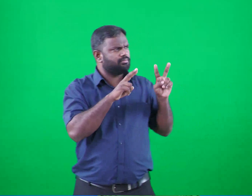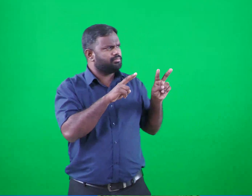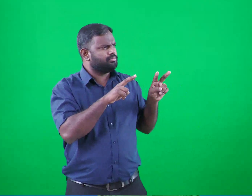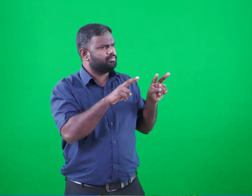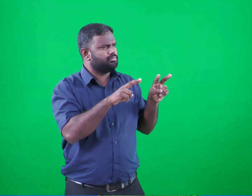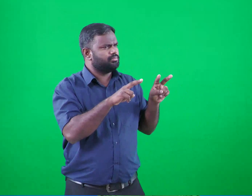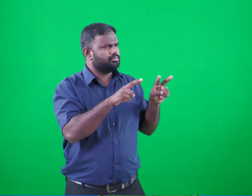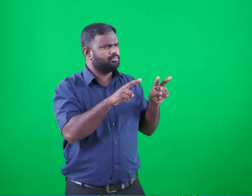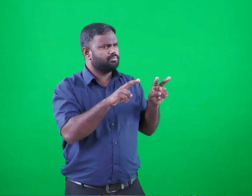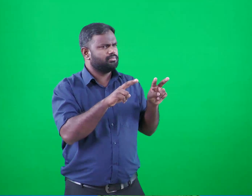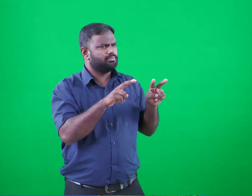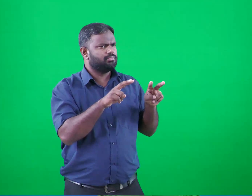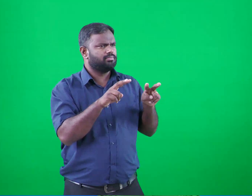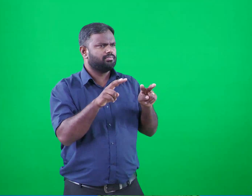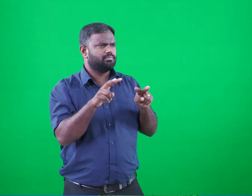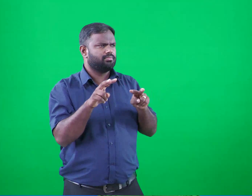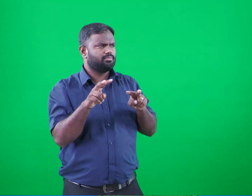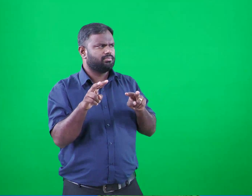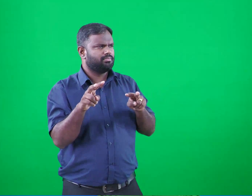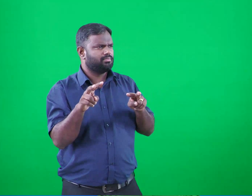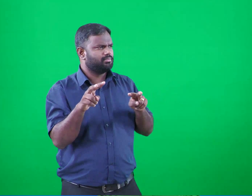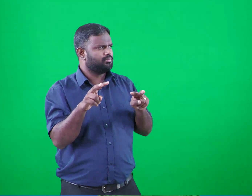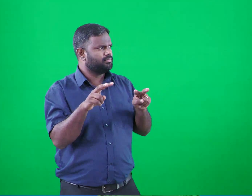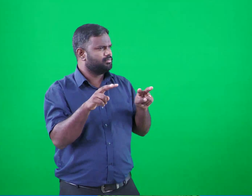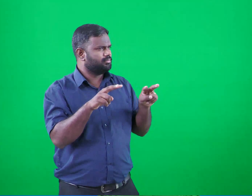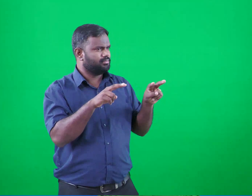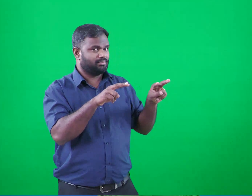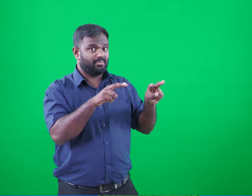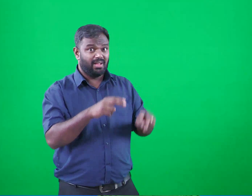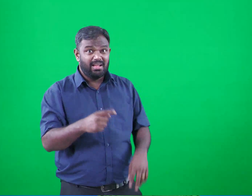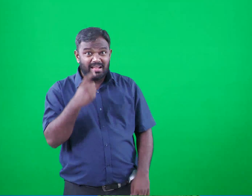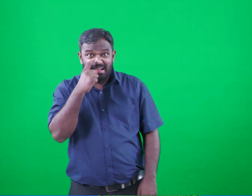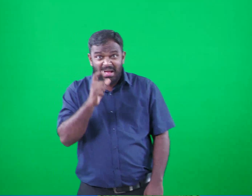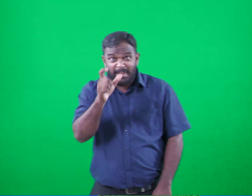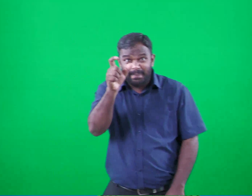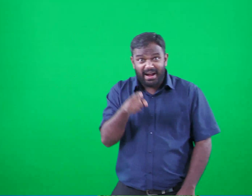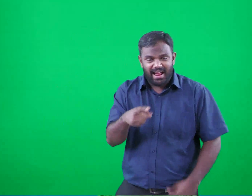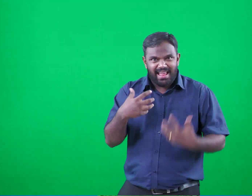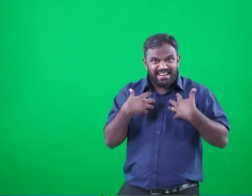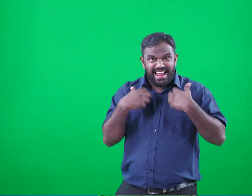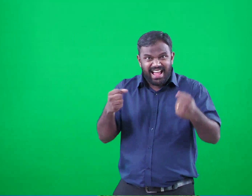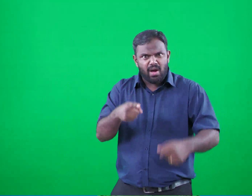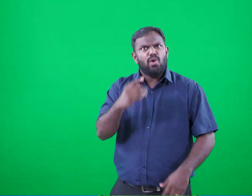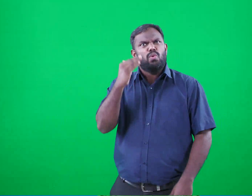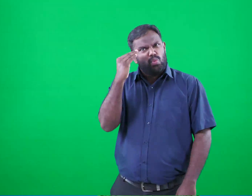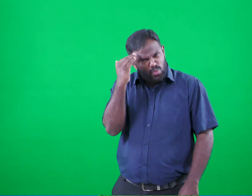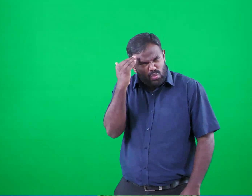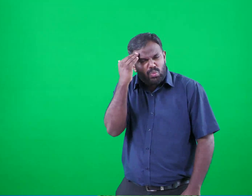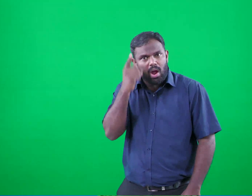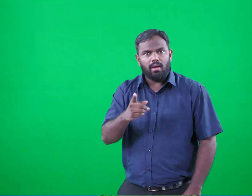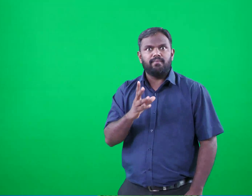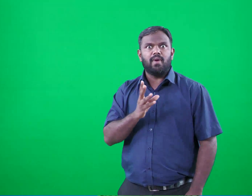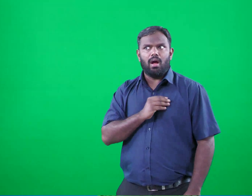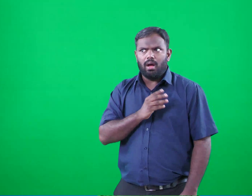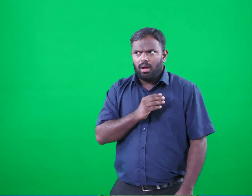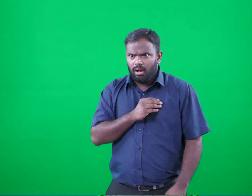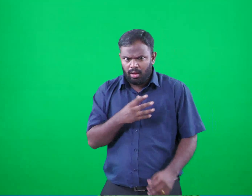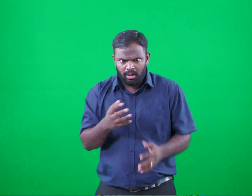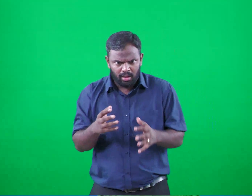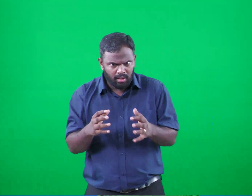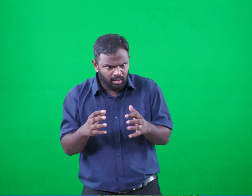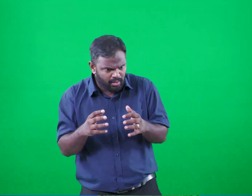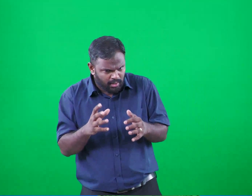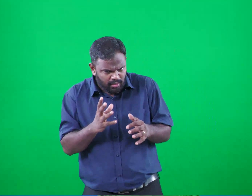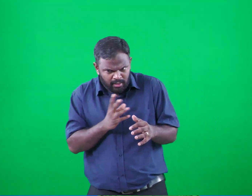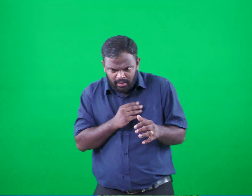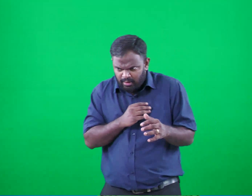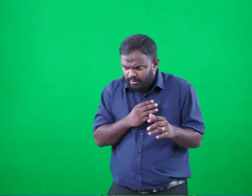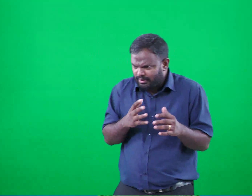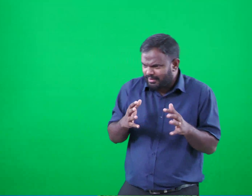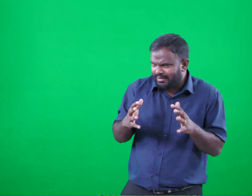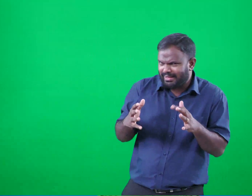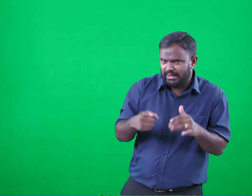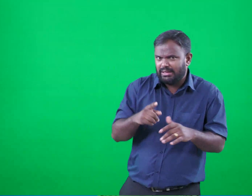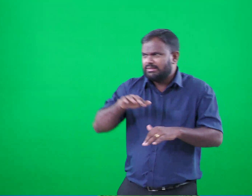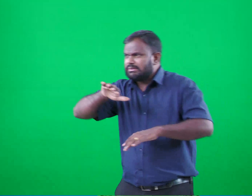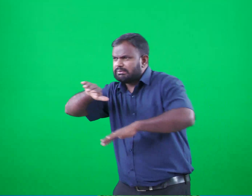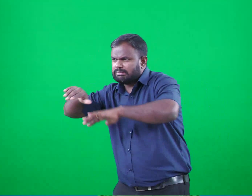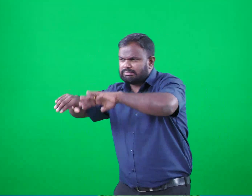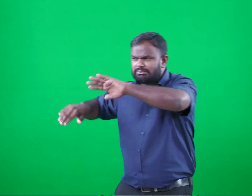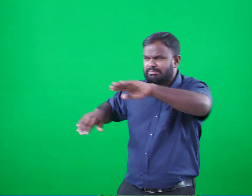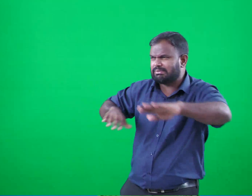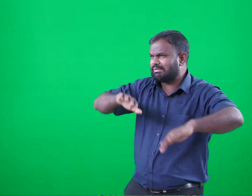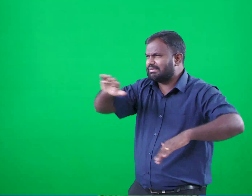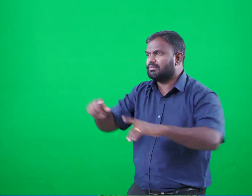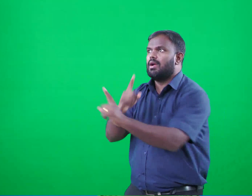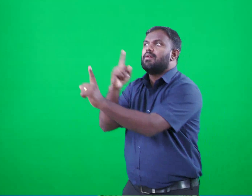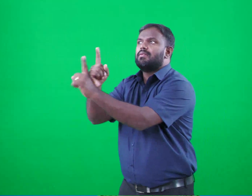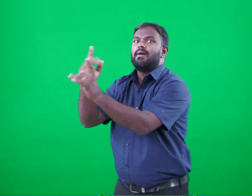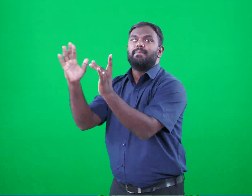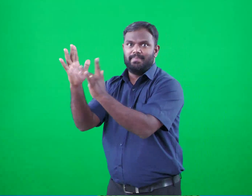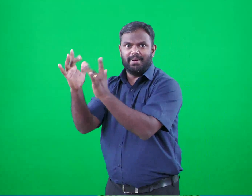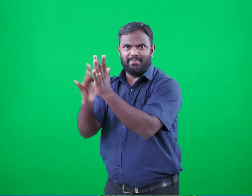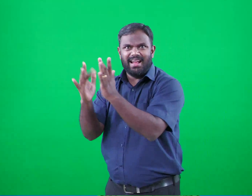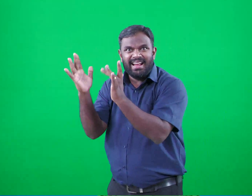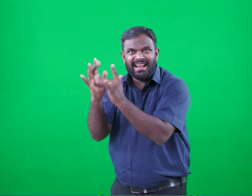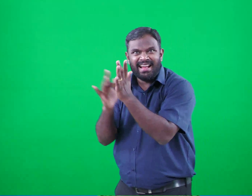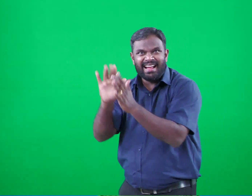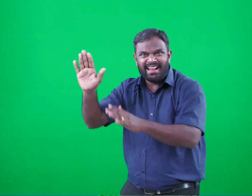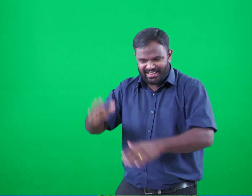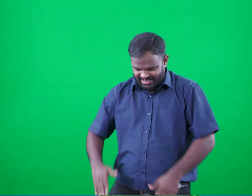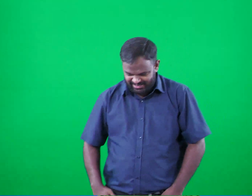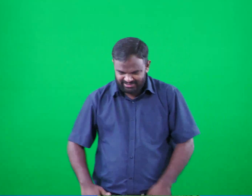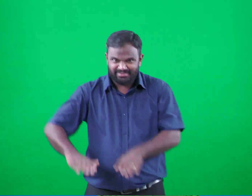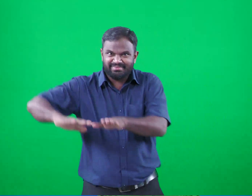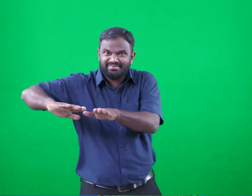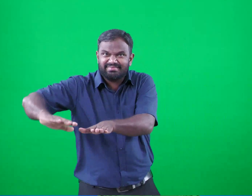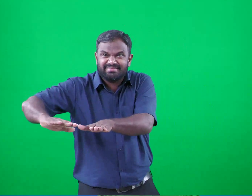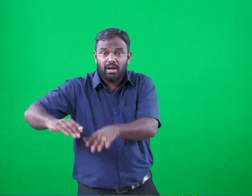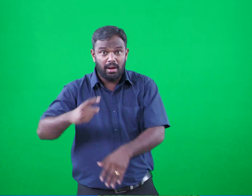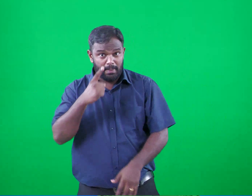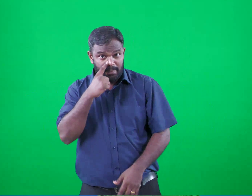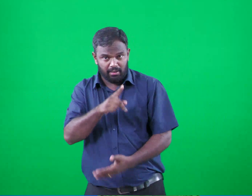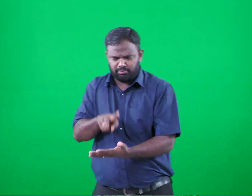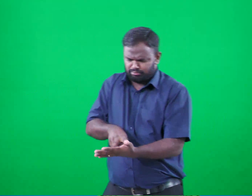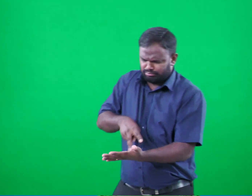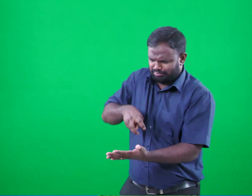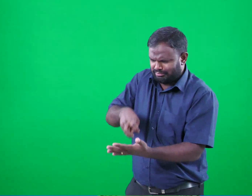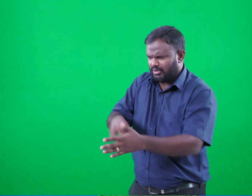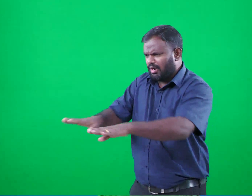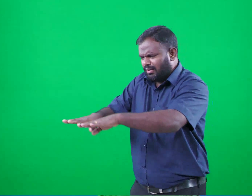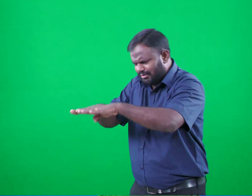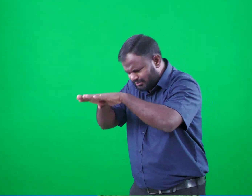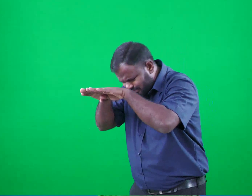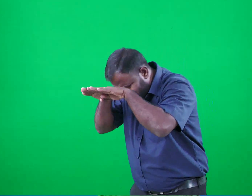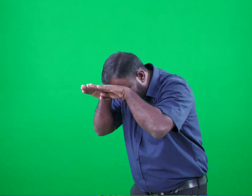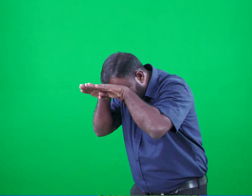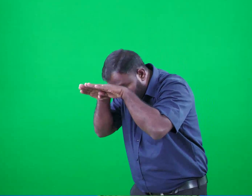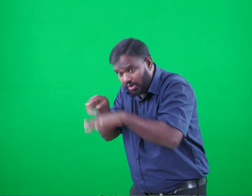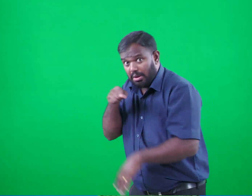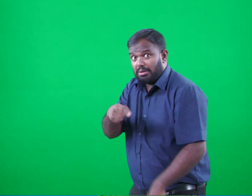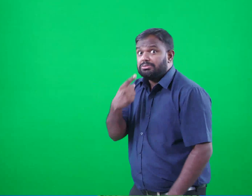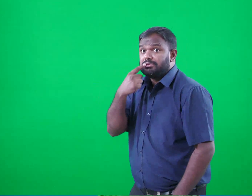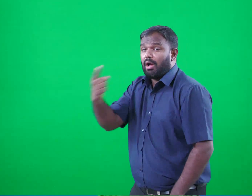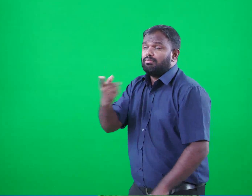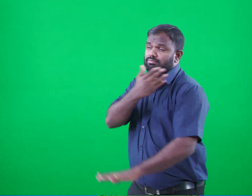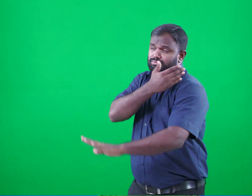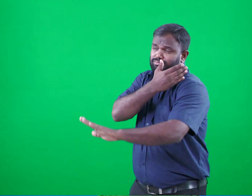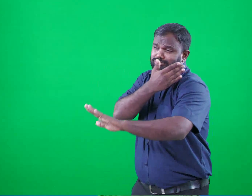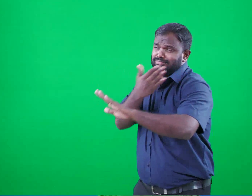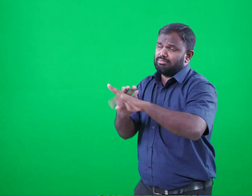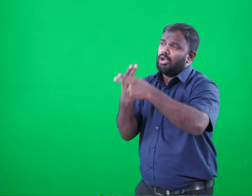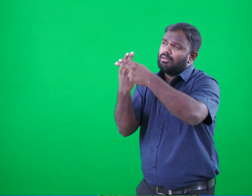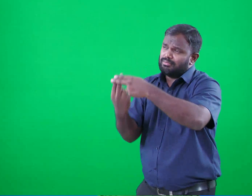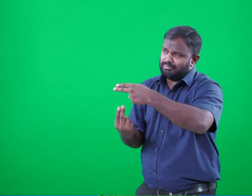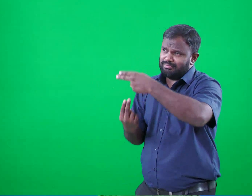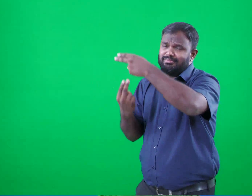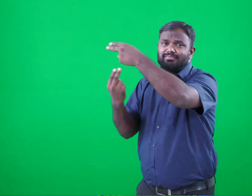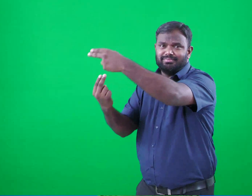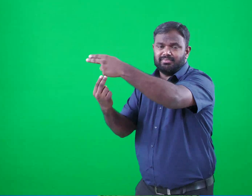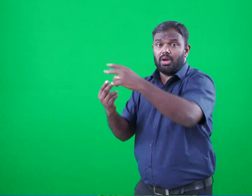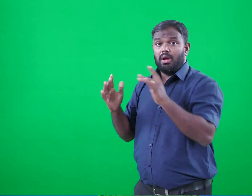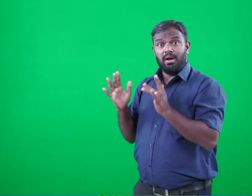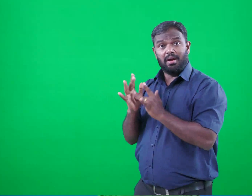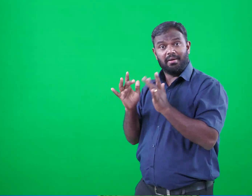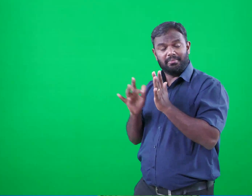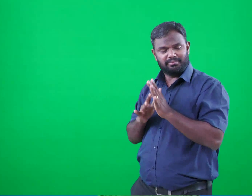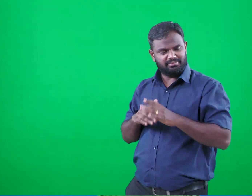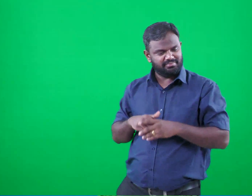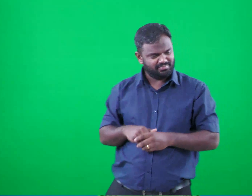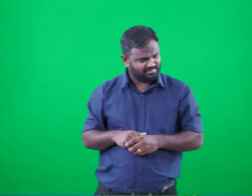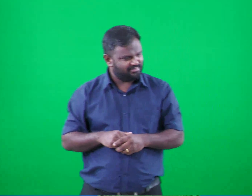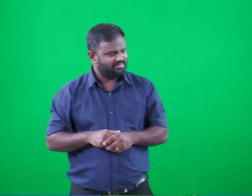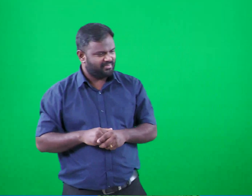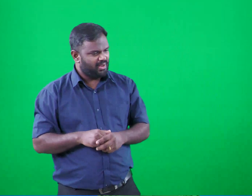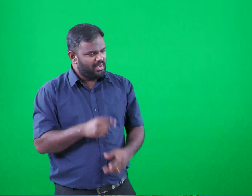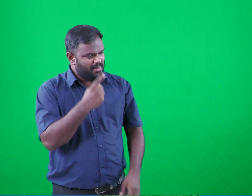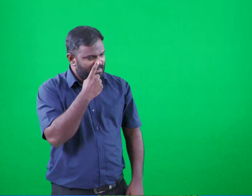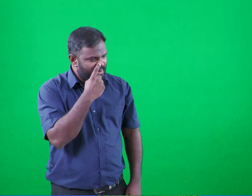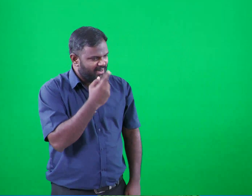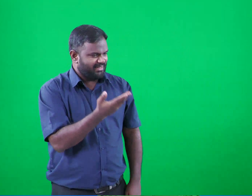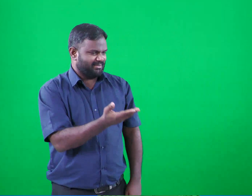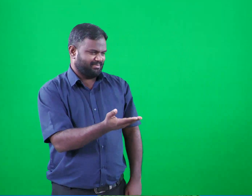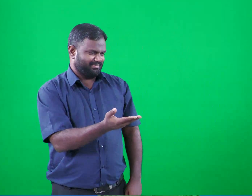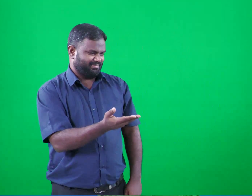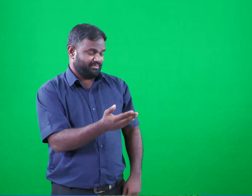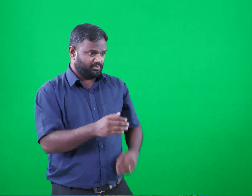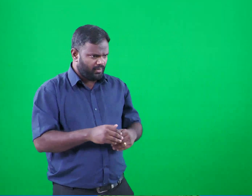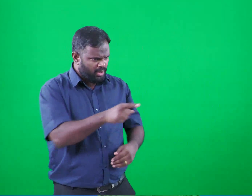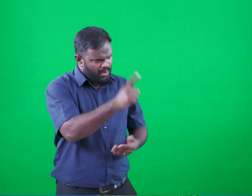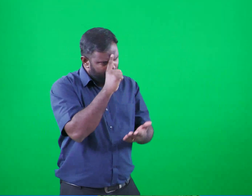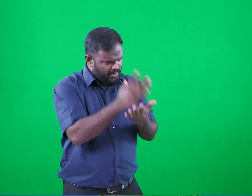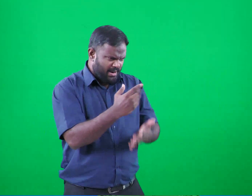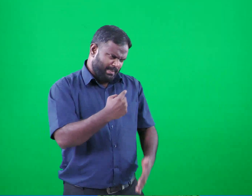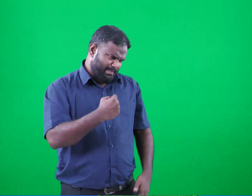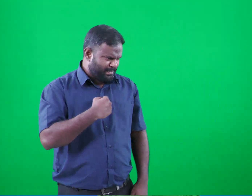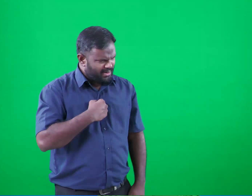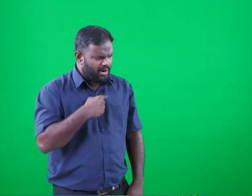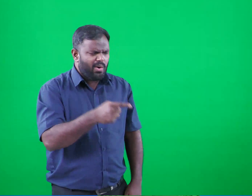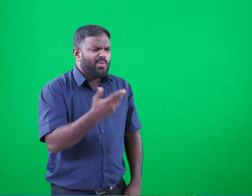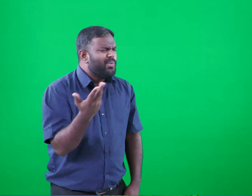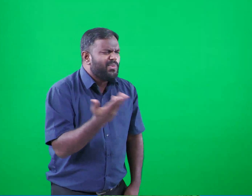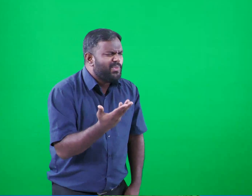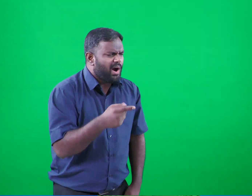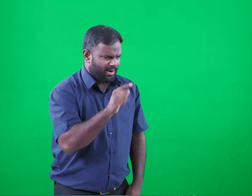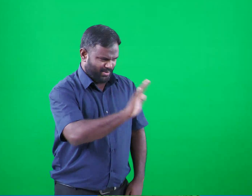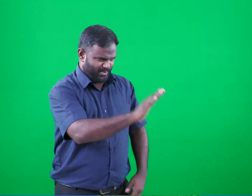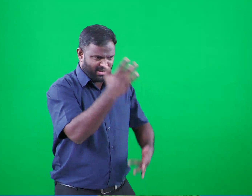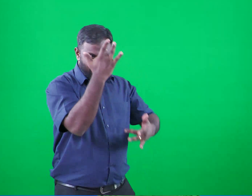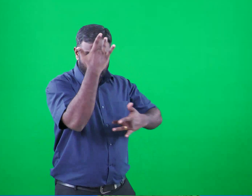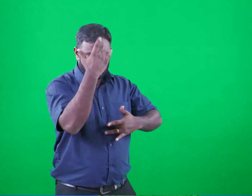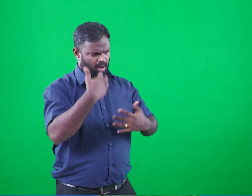Then the woman, knowing what had happened to her, came and fell down before Him trembling in fear, and she told Him the whole truth.